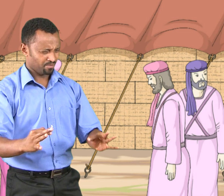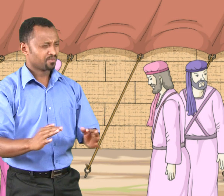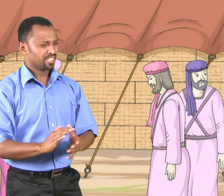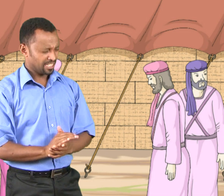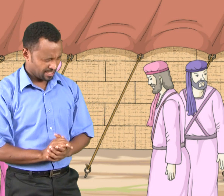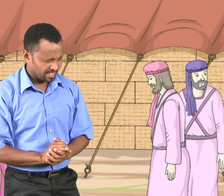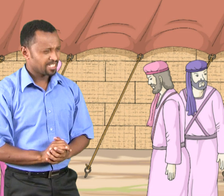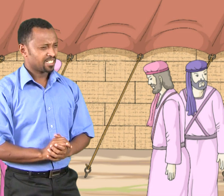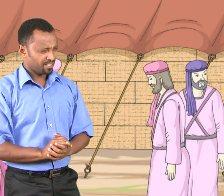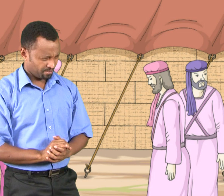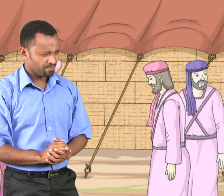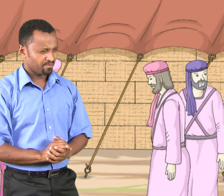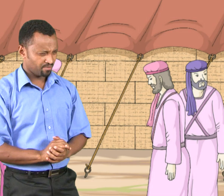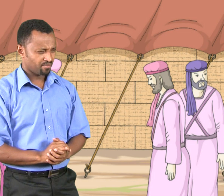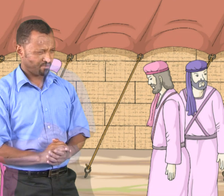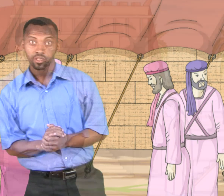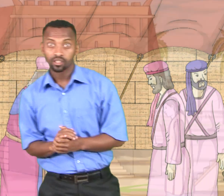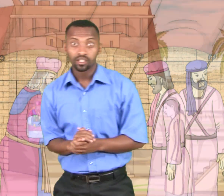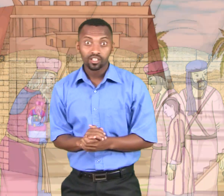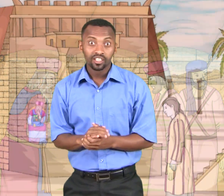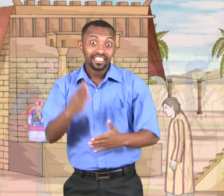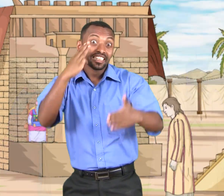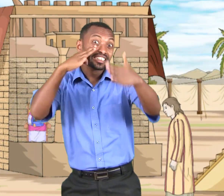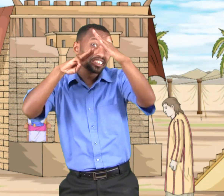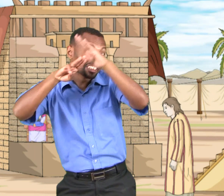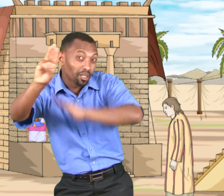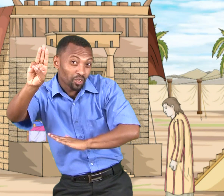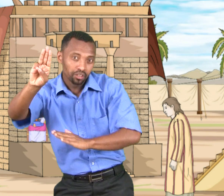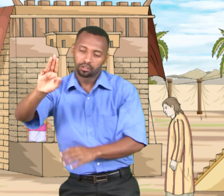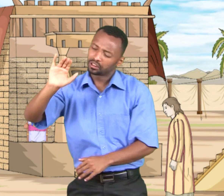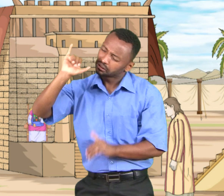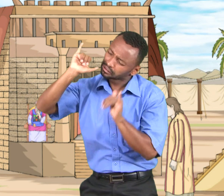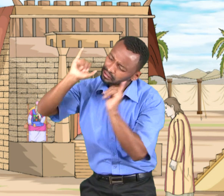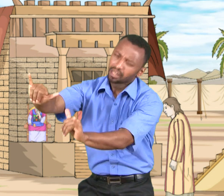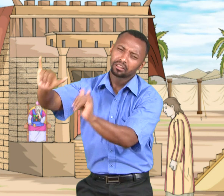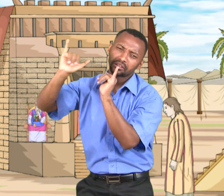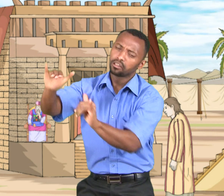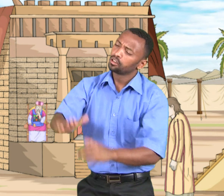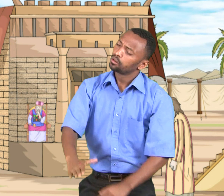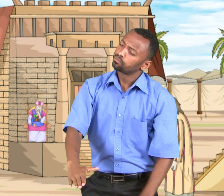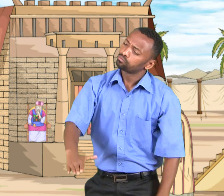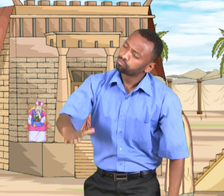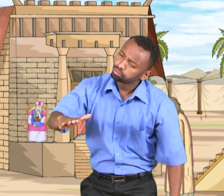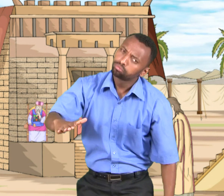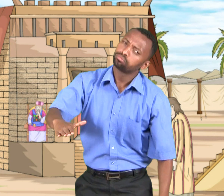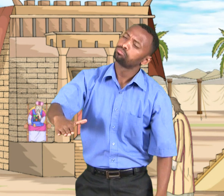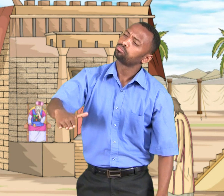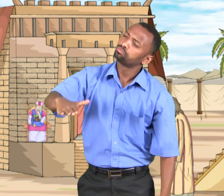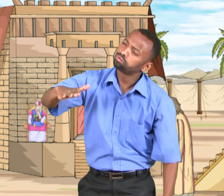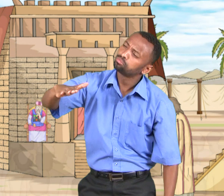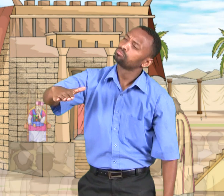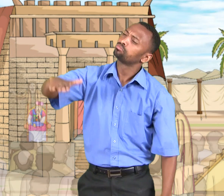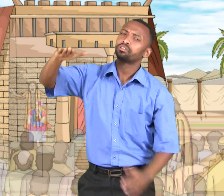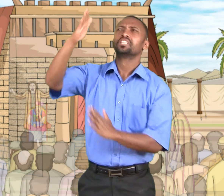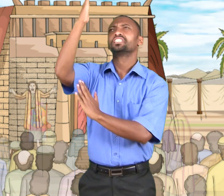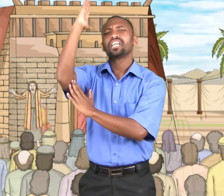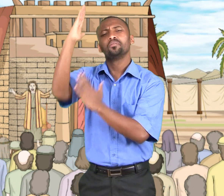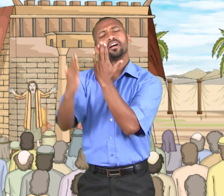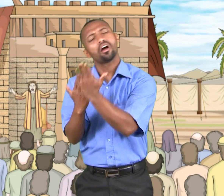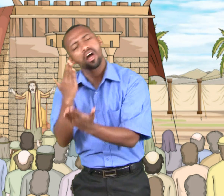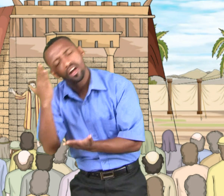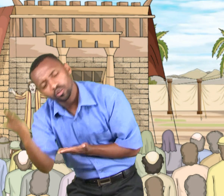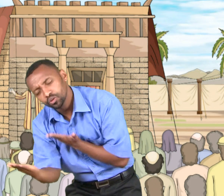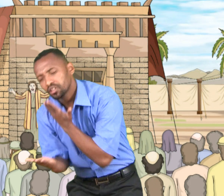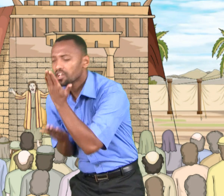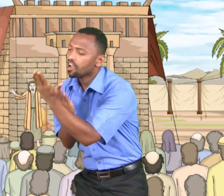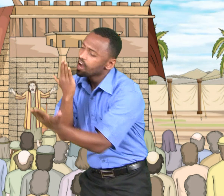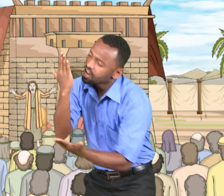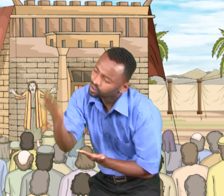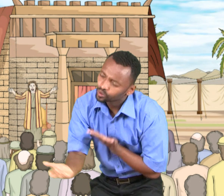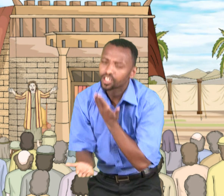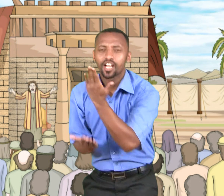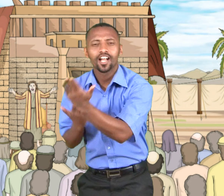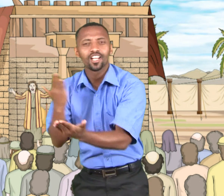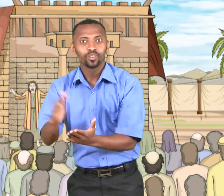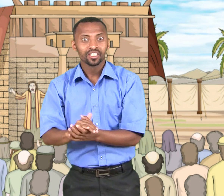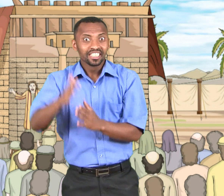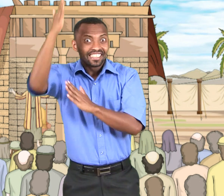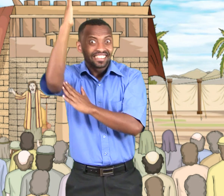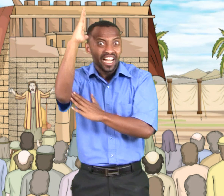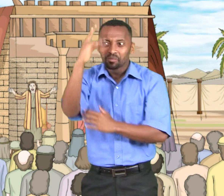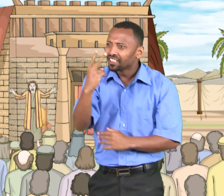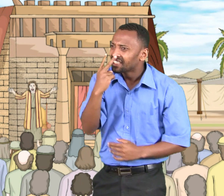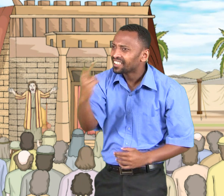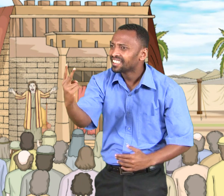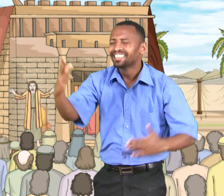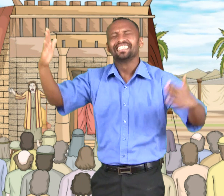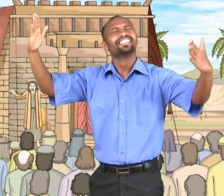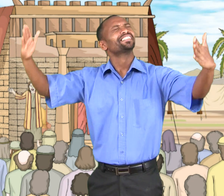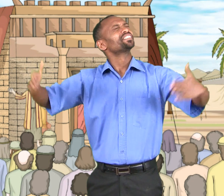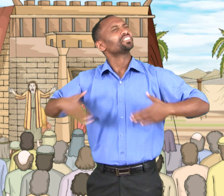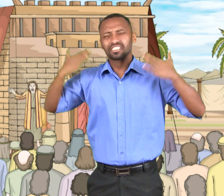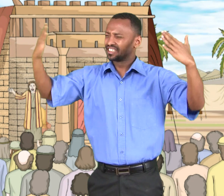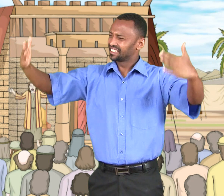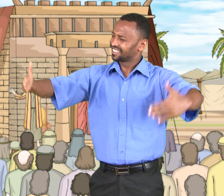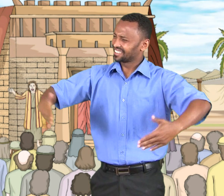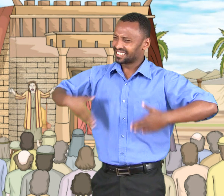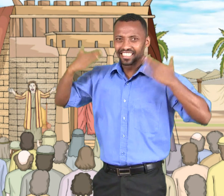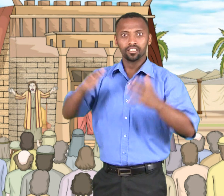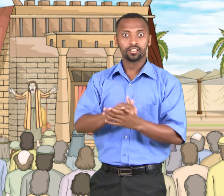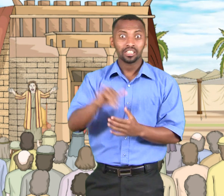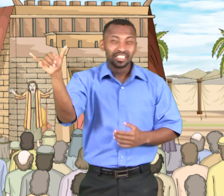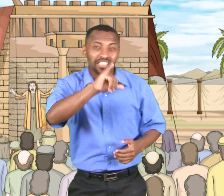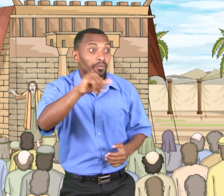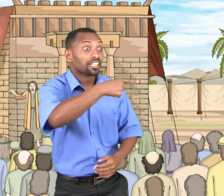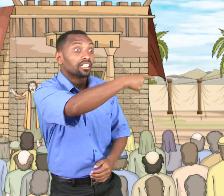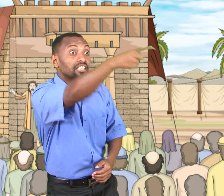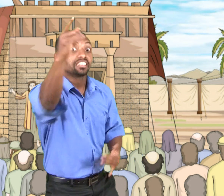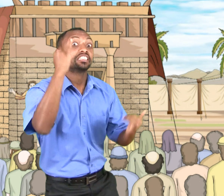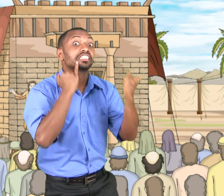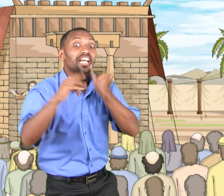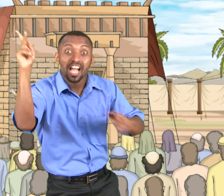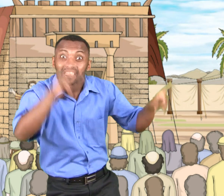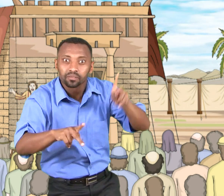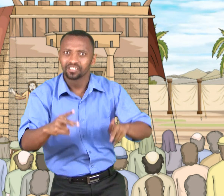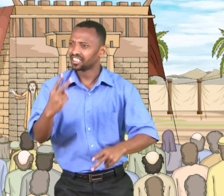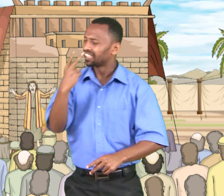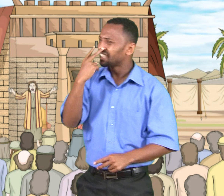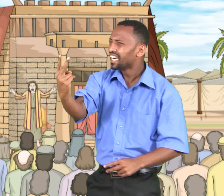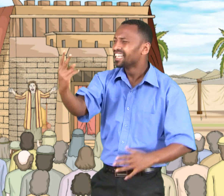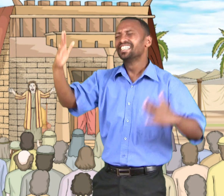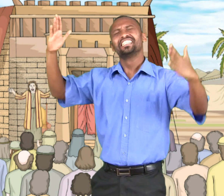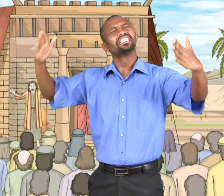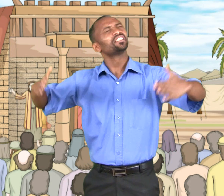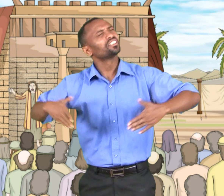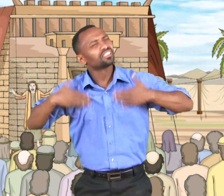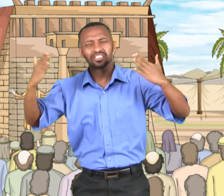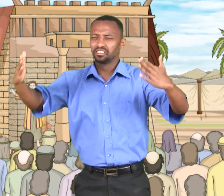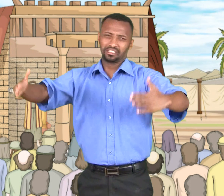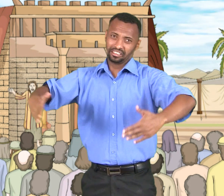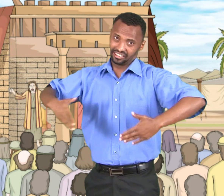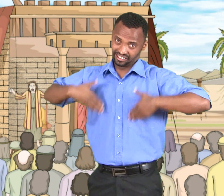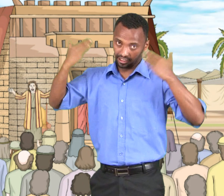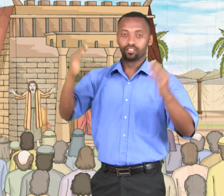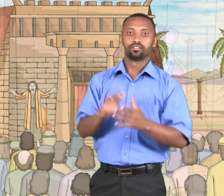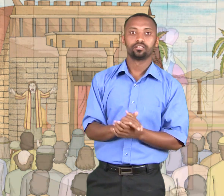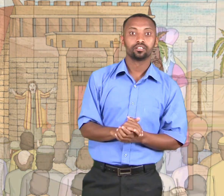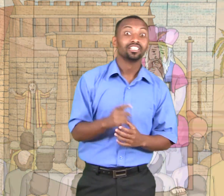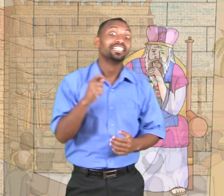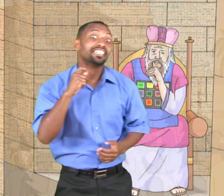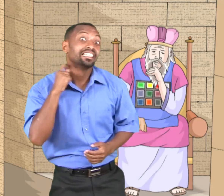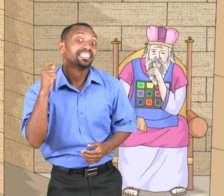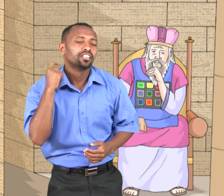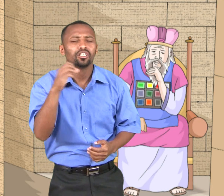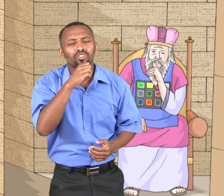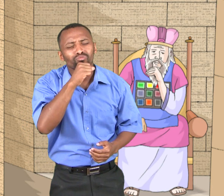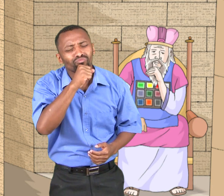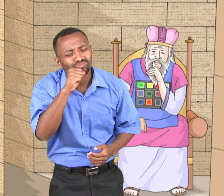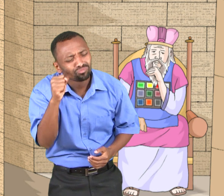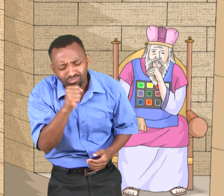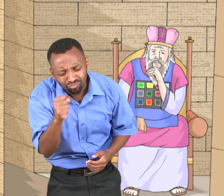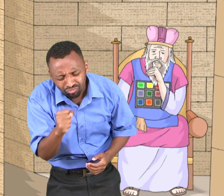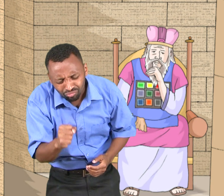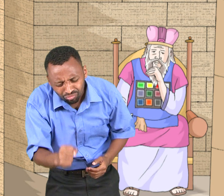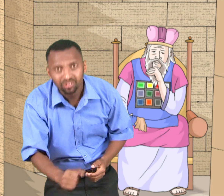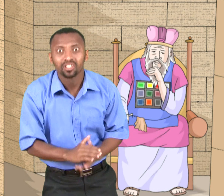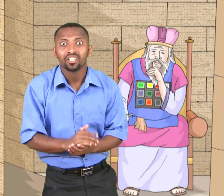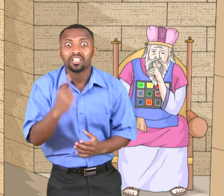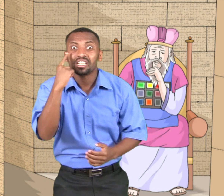And the boy Samuel continued to grow in stature and in favor with the LORD and with man.